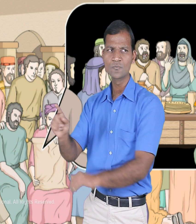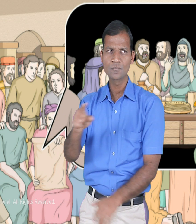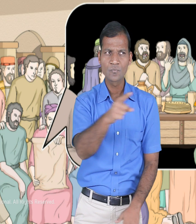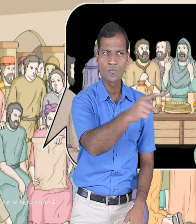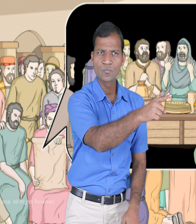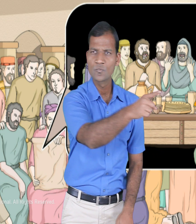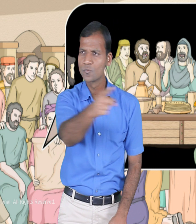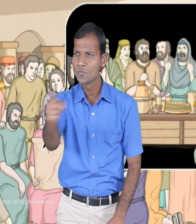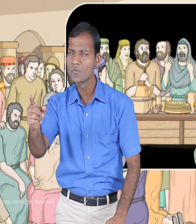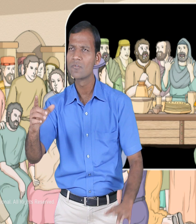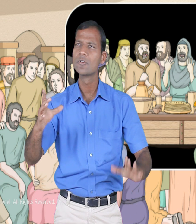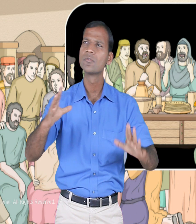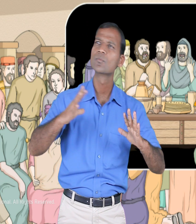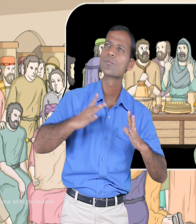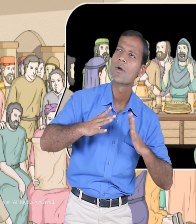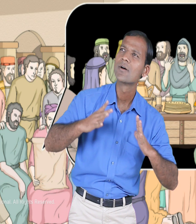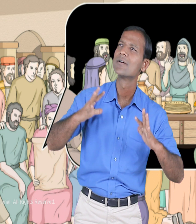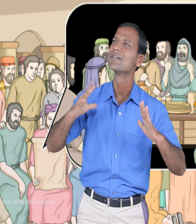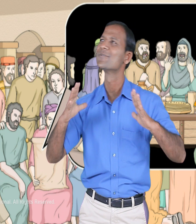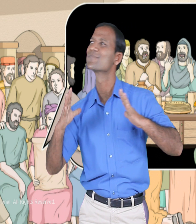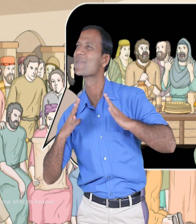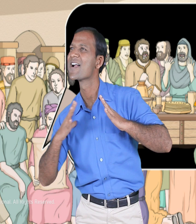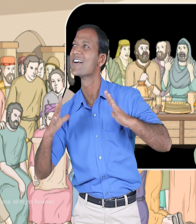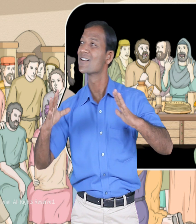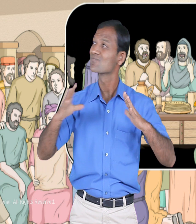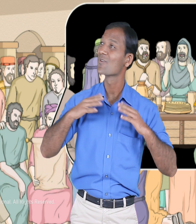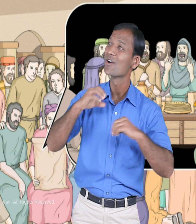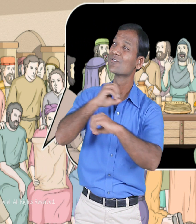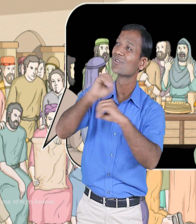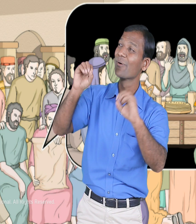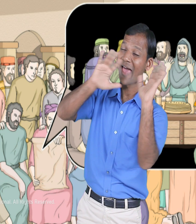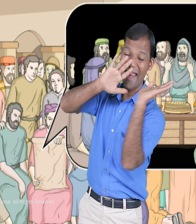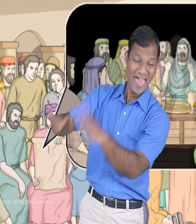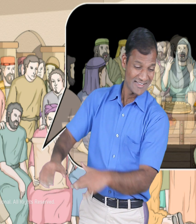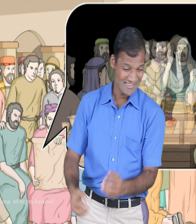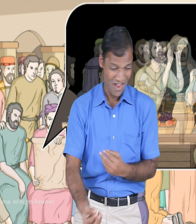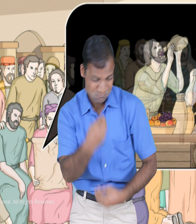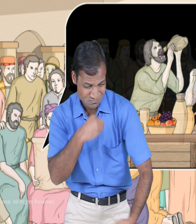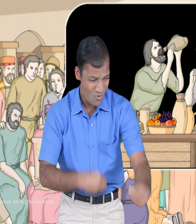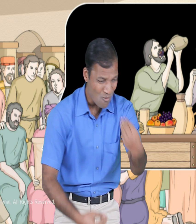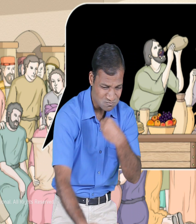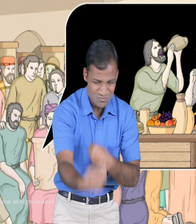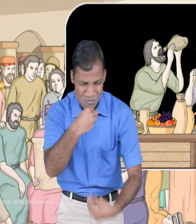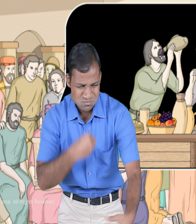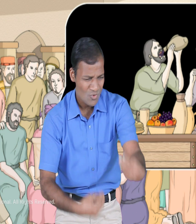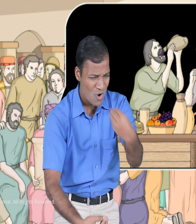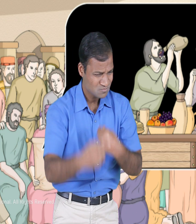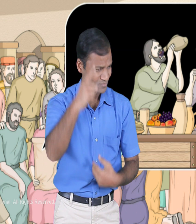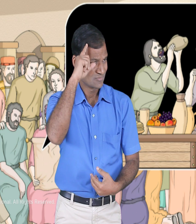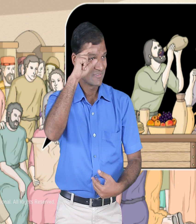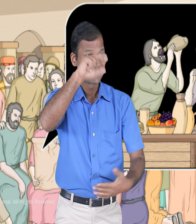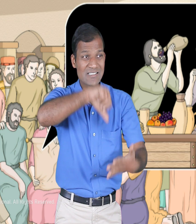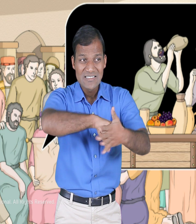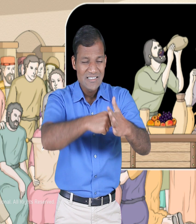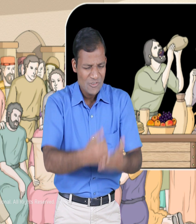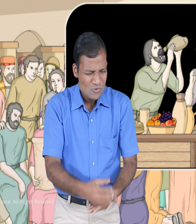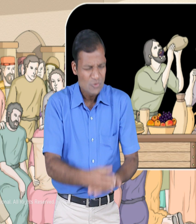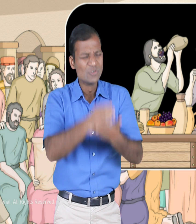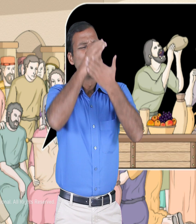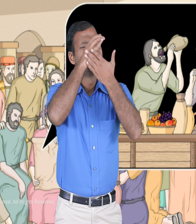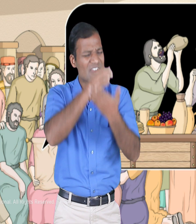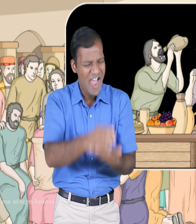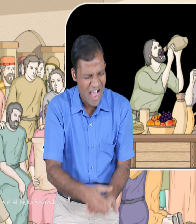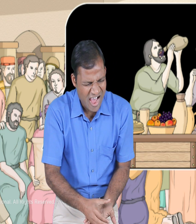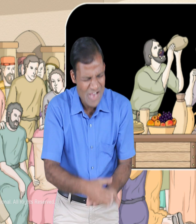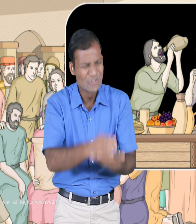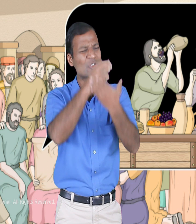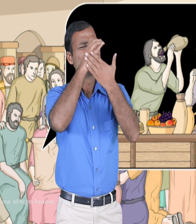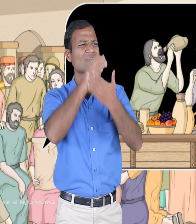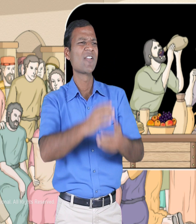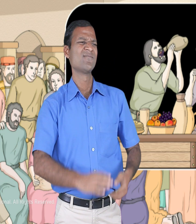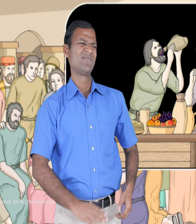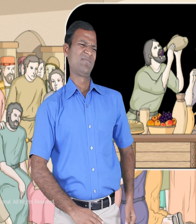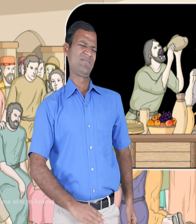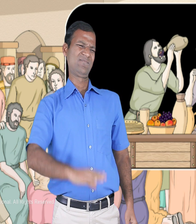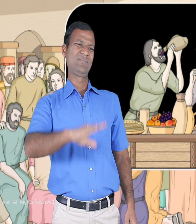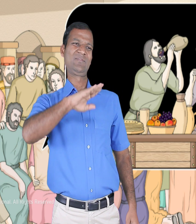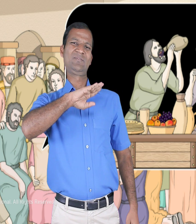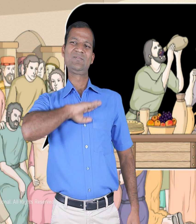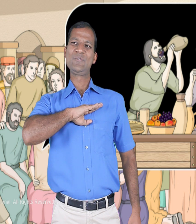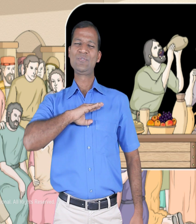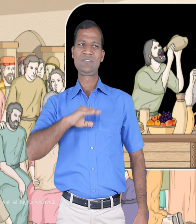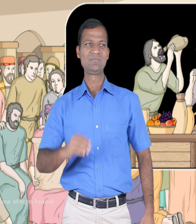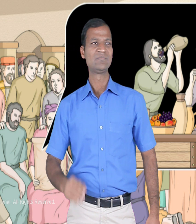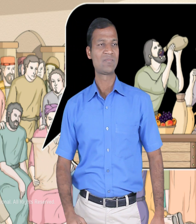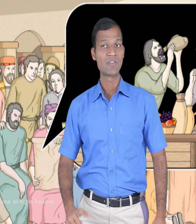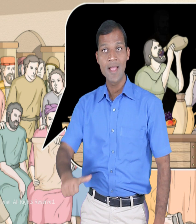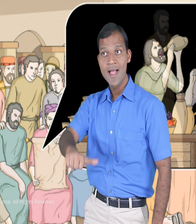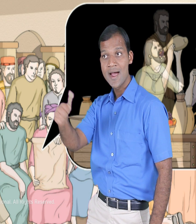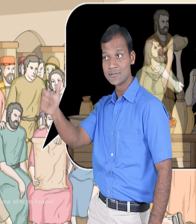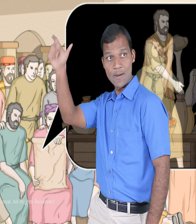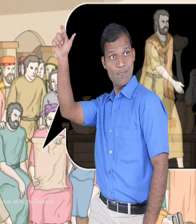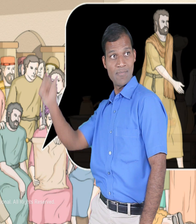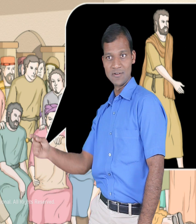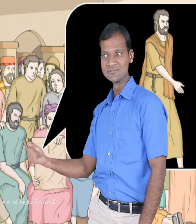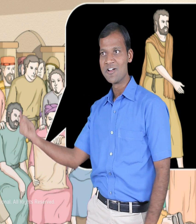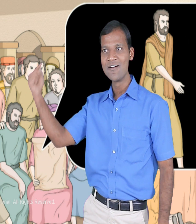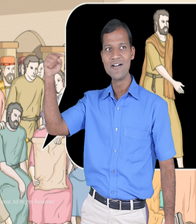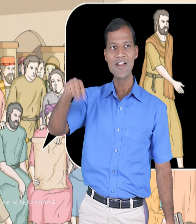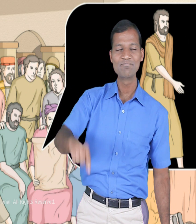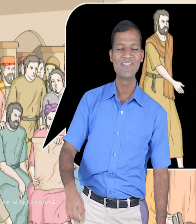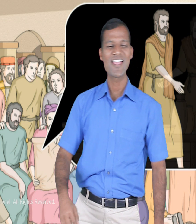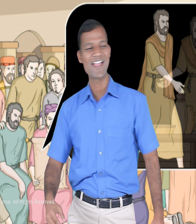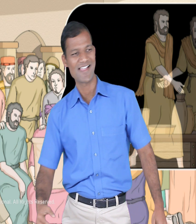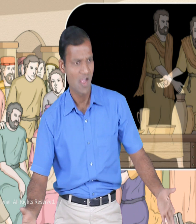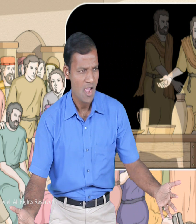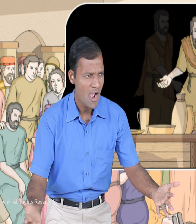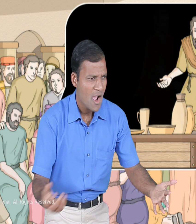Or do you despise the church of God and humiliate those who have nothing?